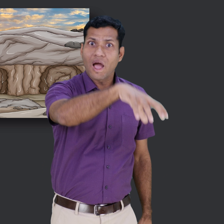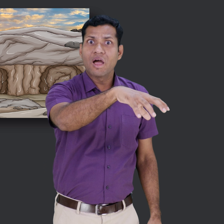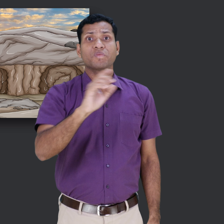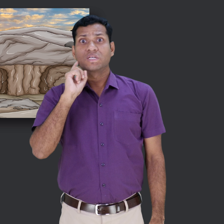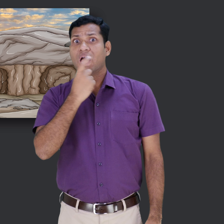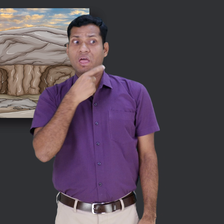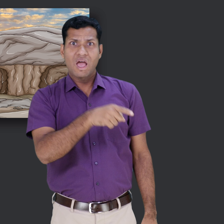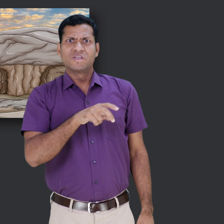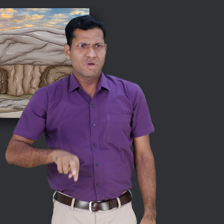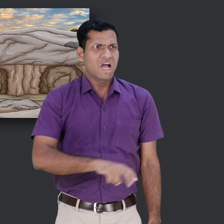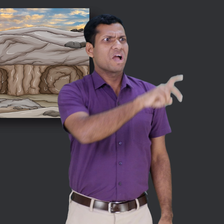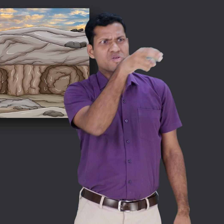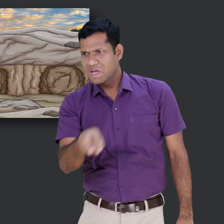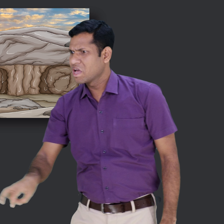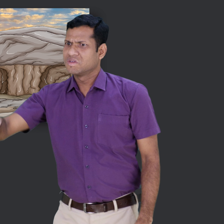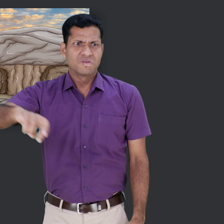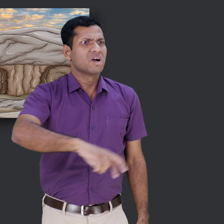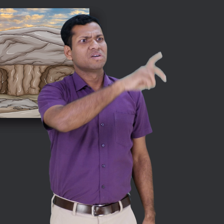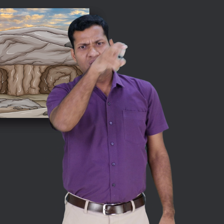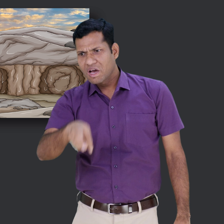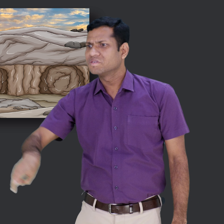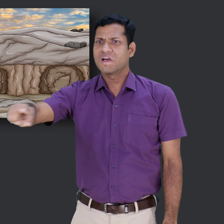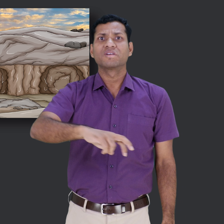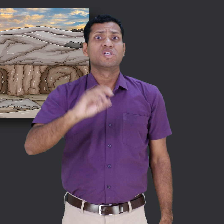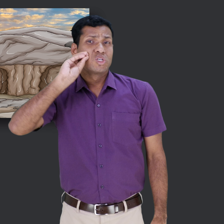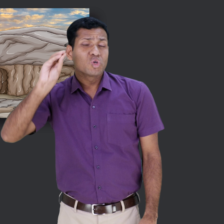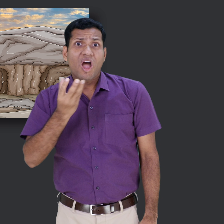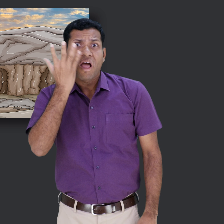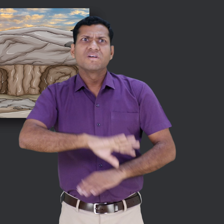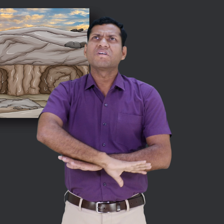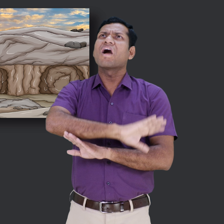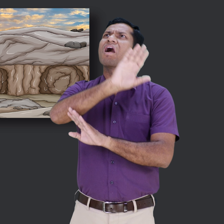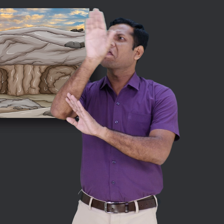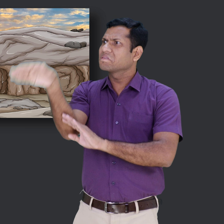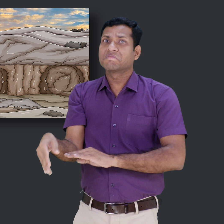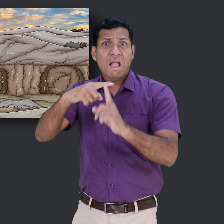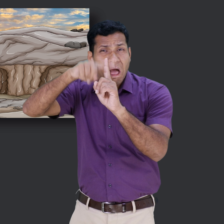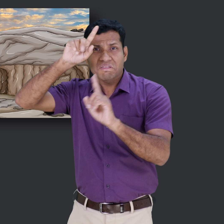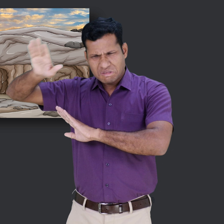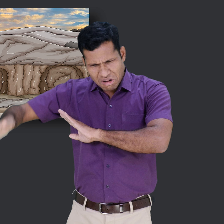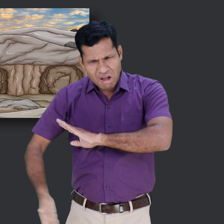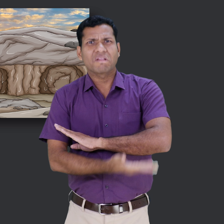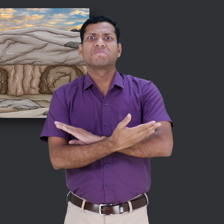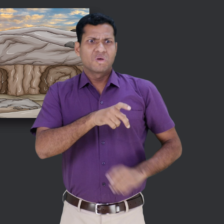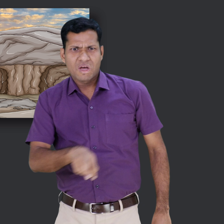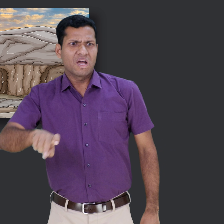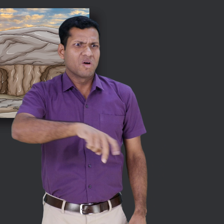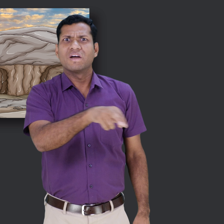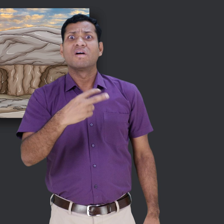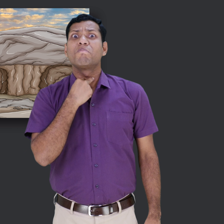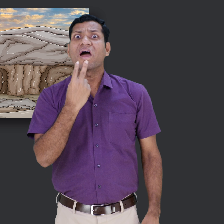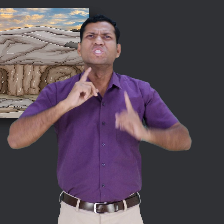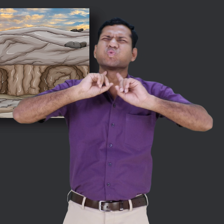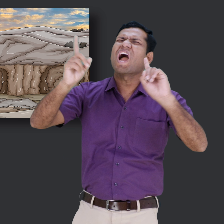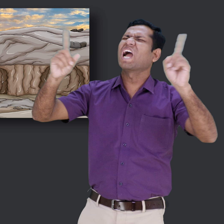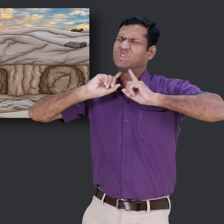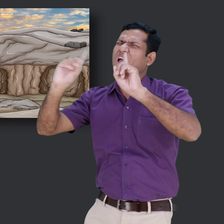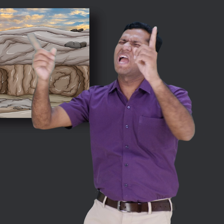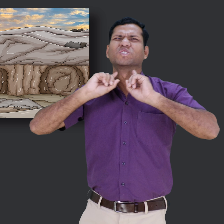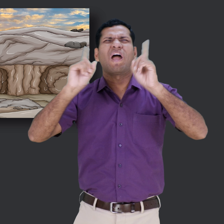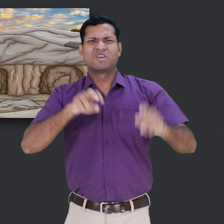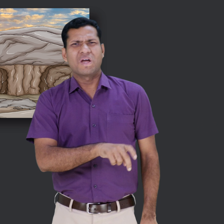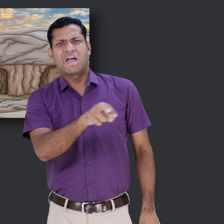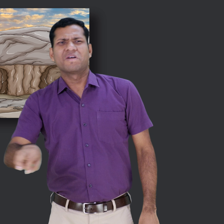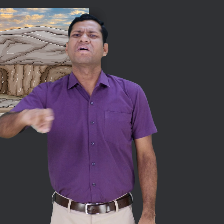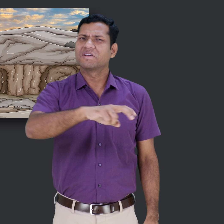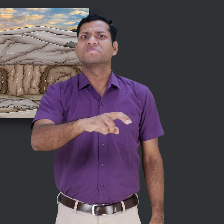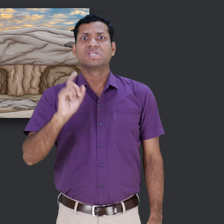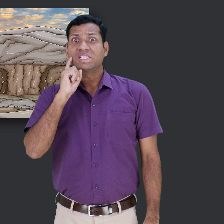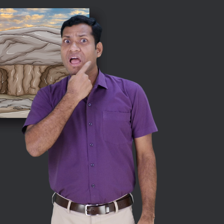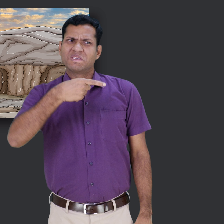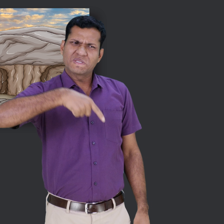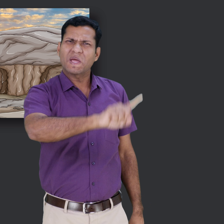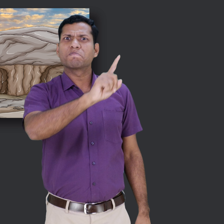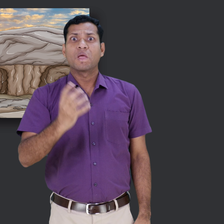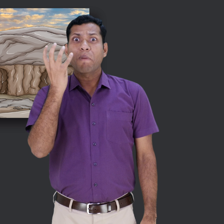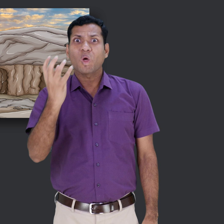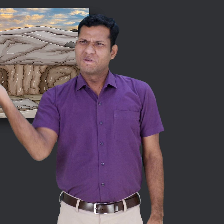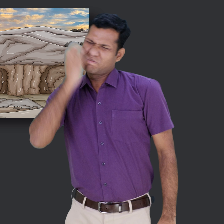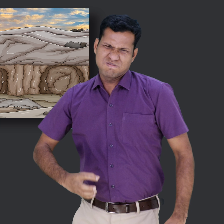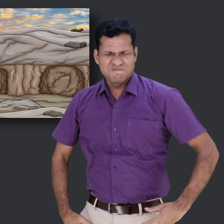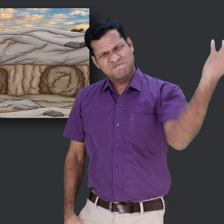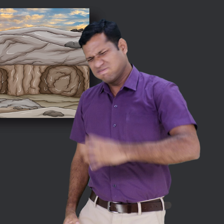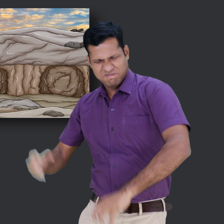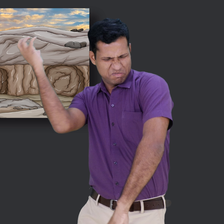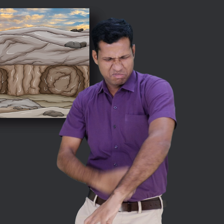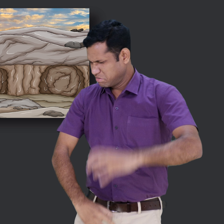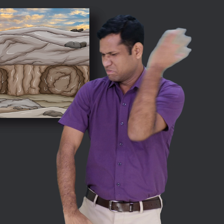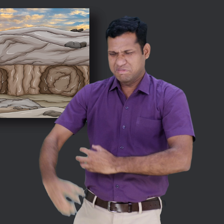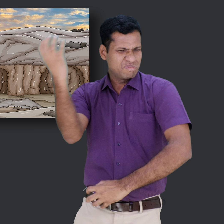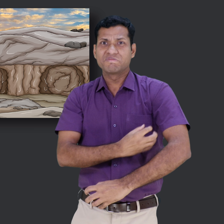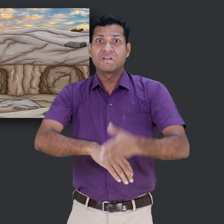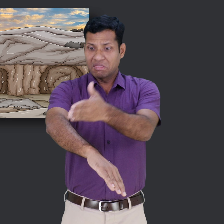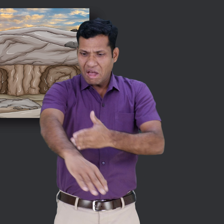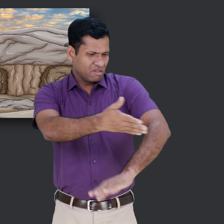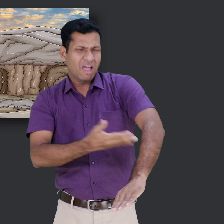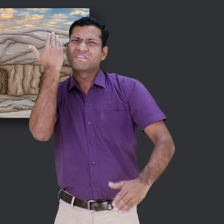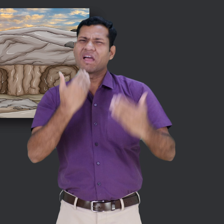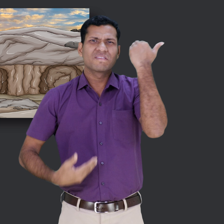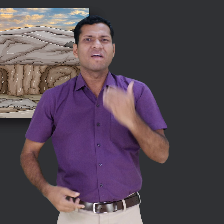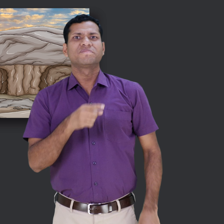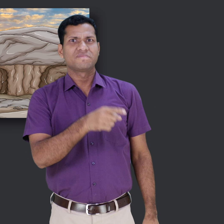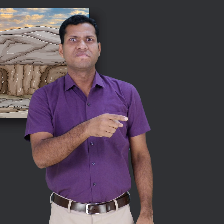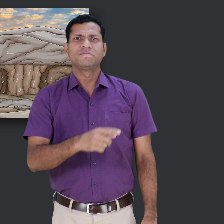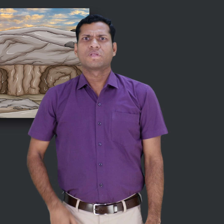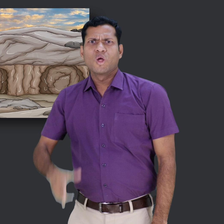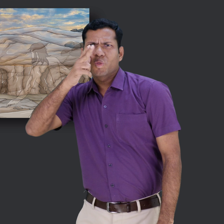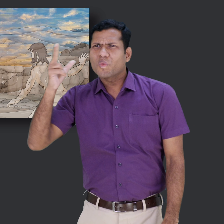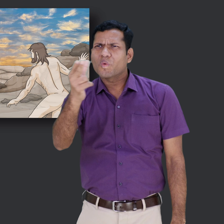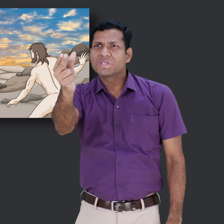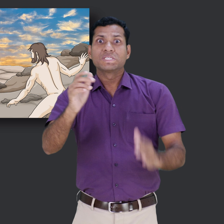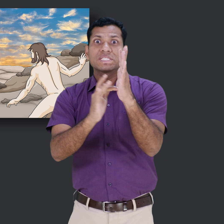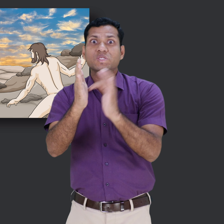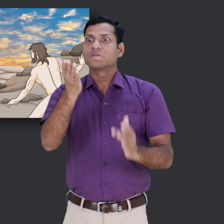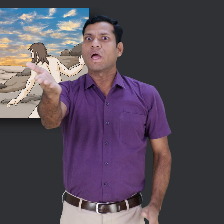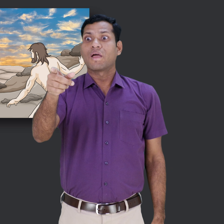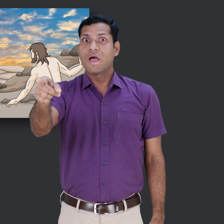Night and day in the tombs and in the mountains he kept crying out and cutting himself with stones.